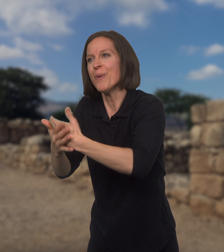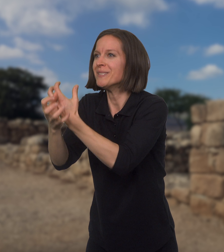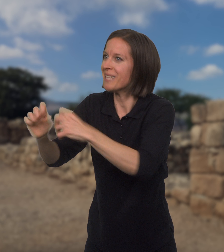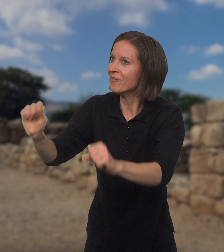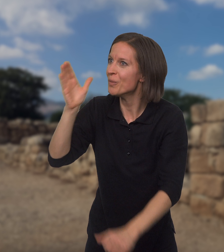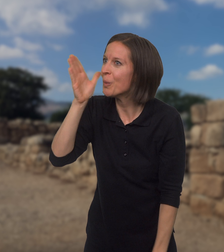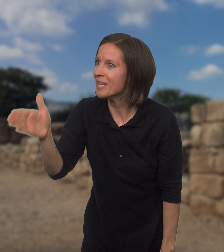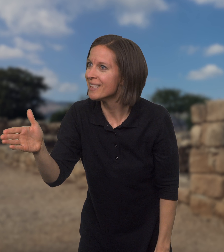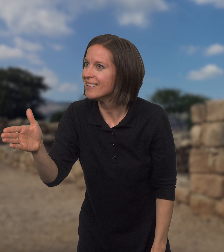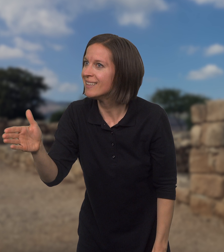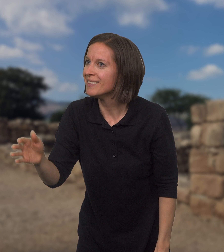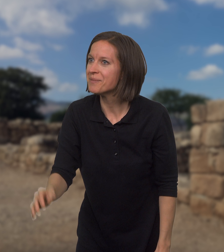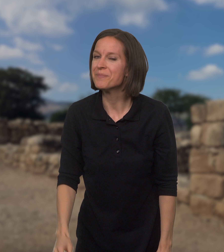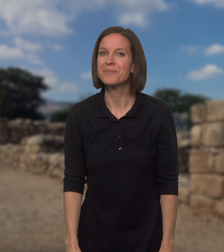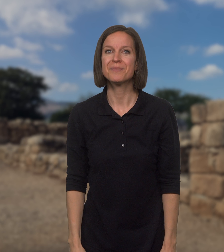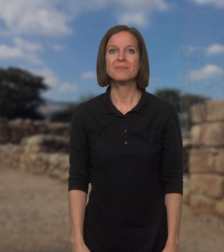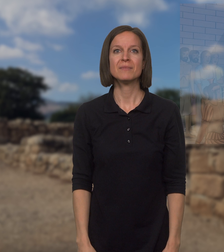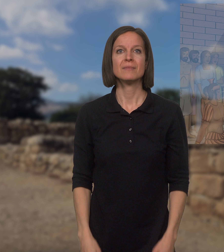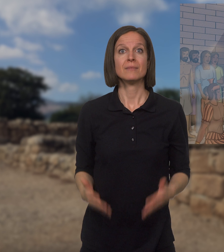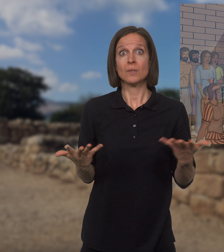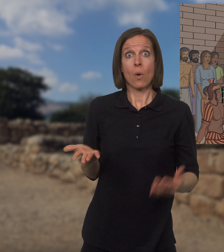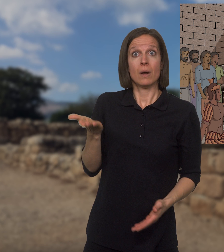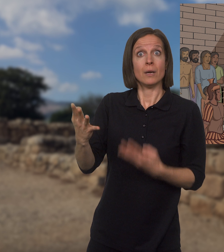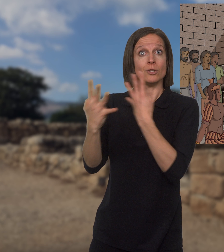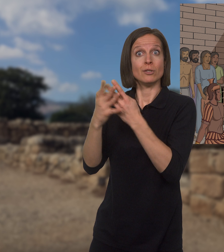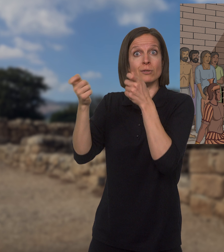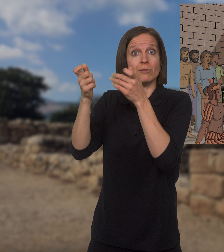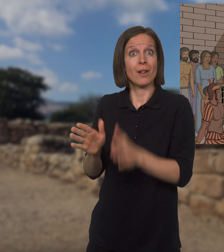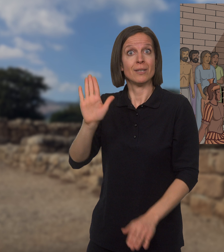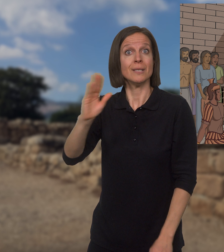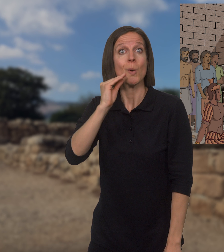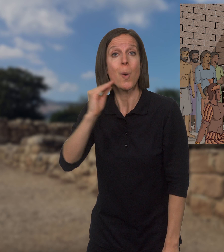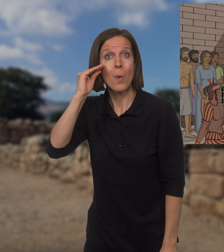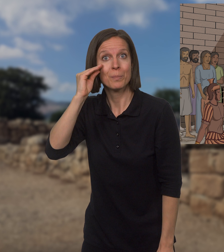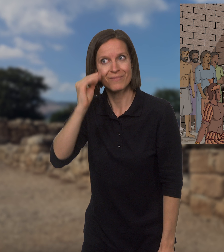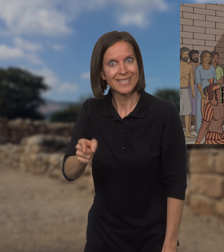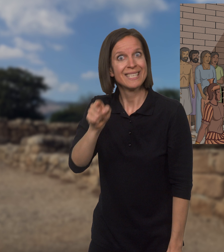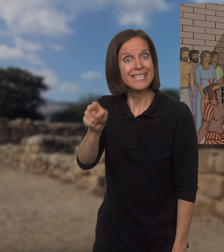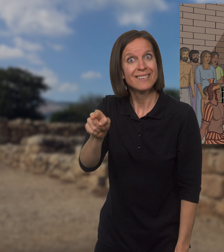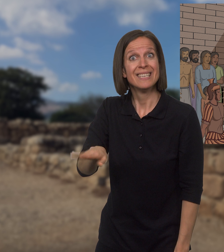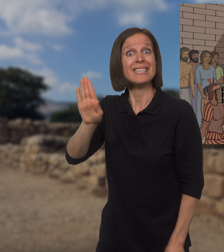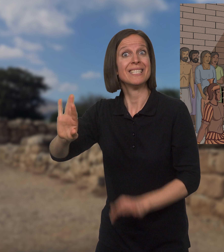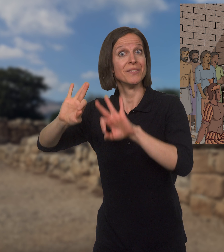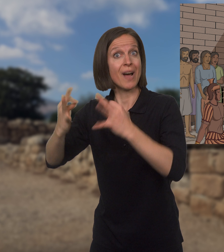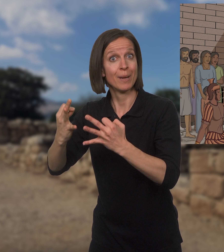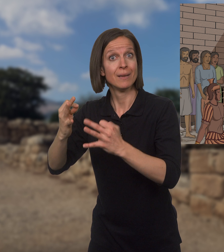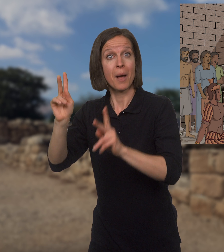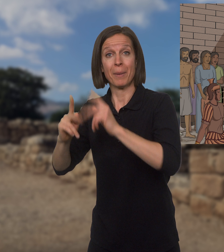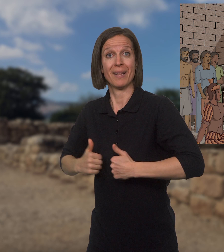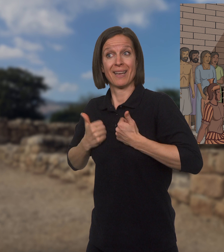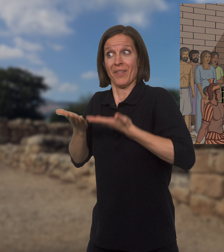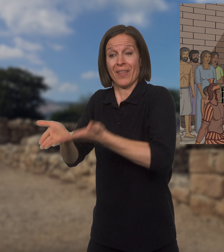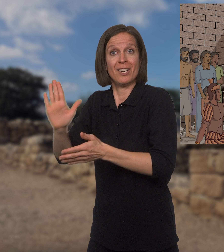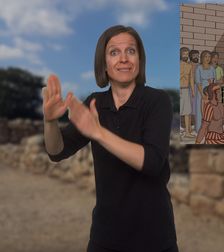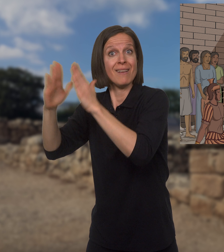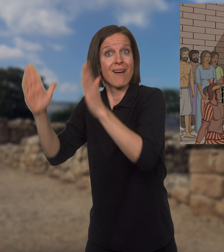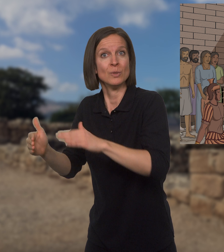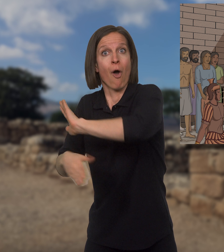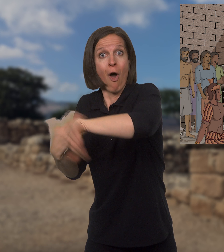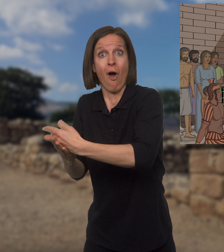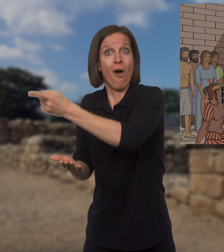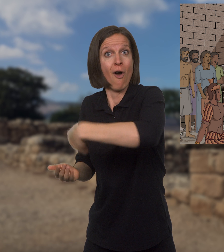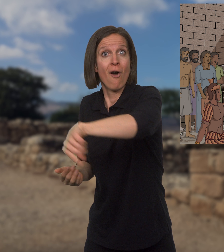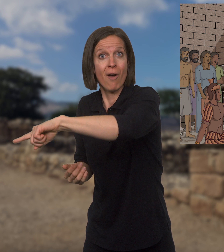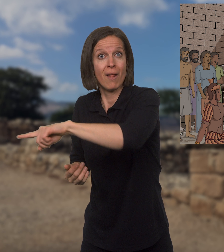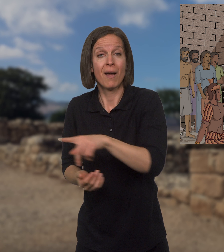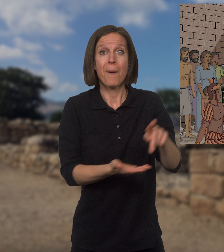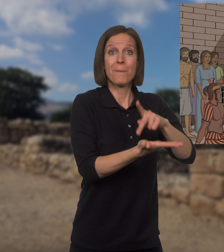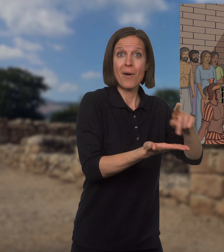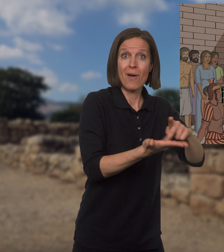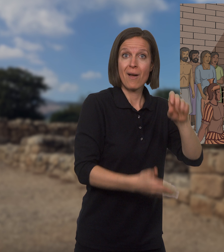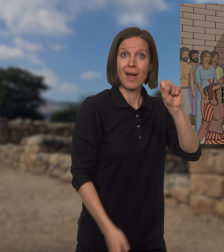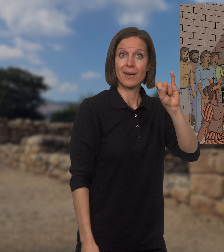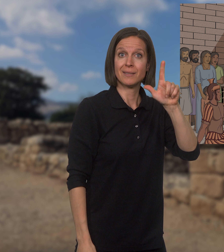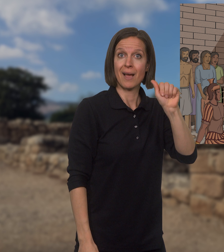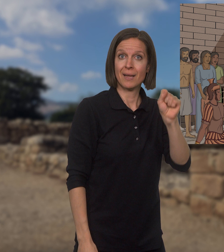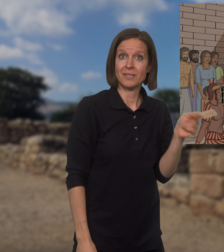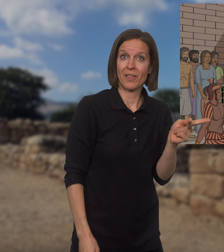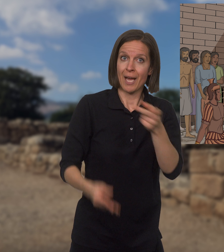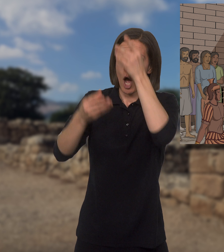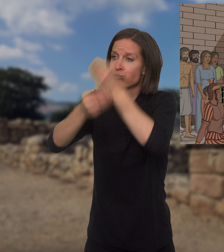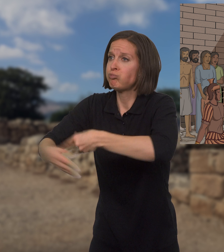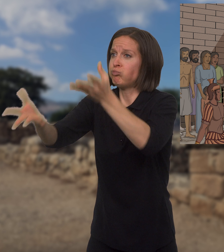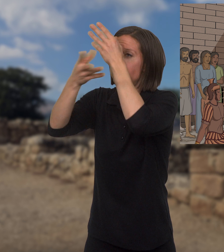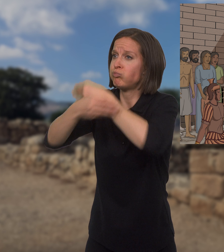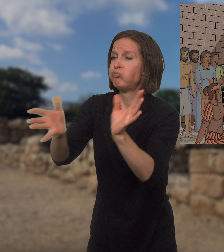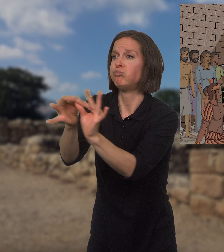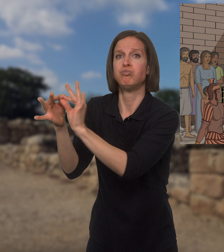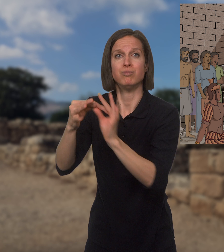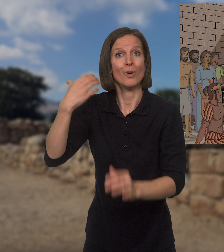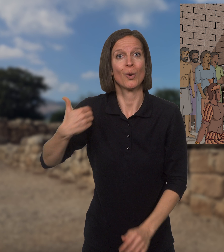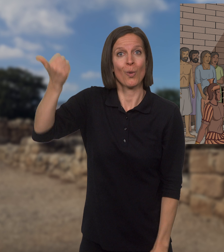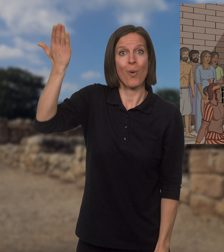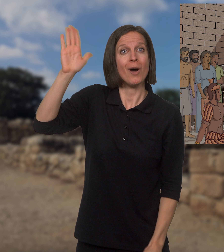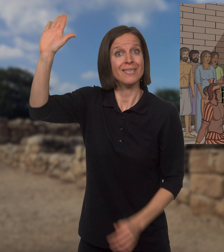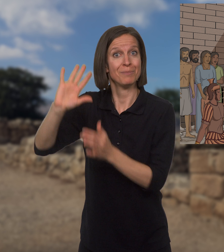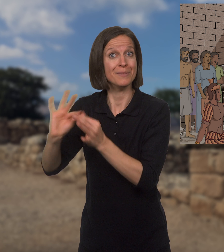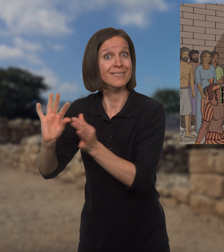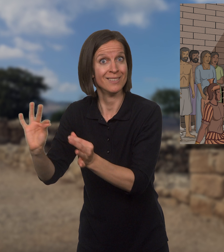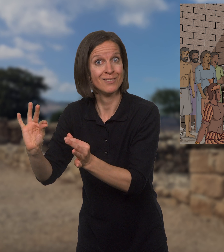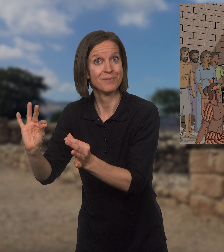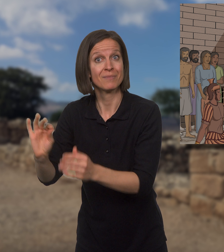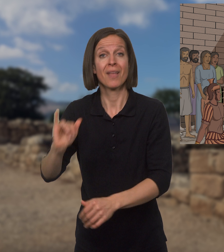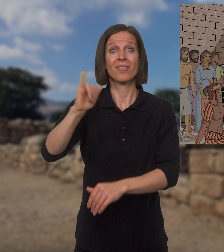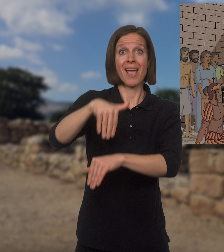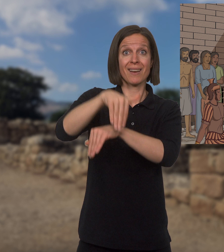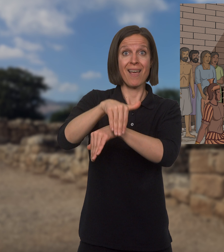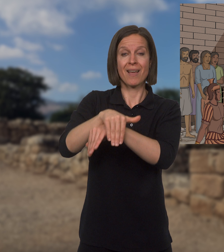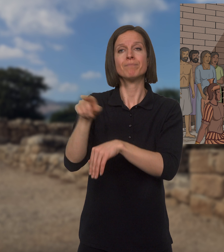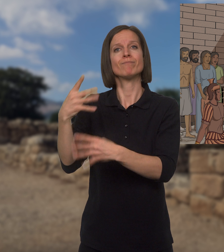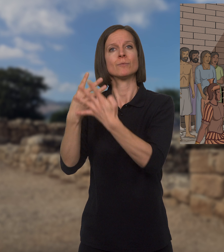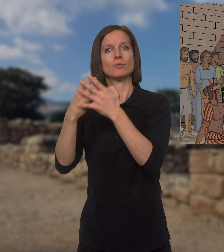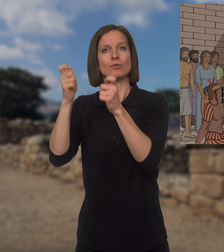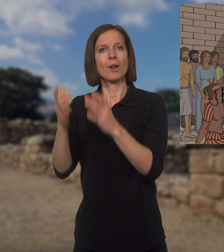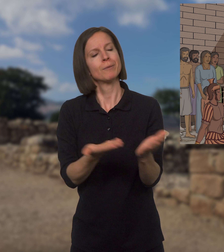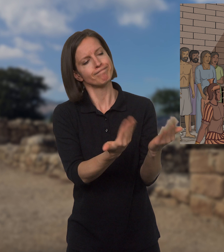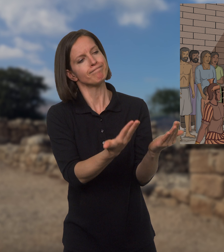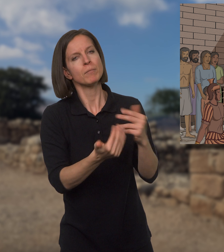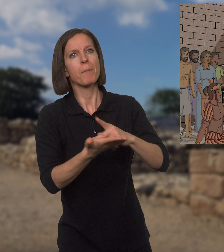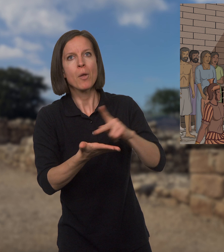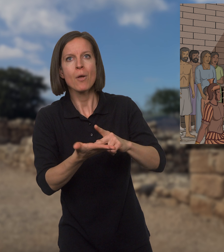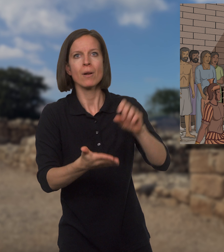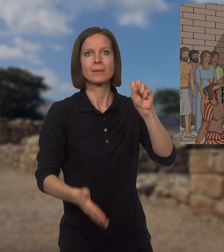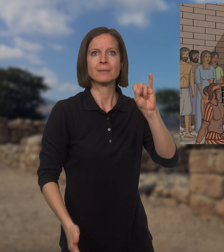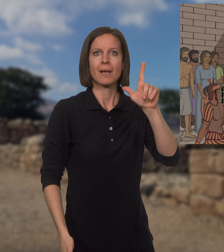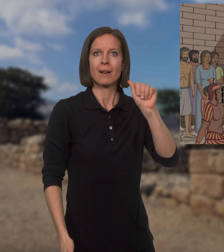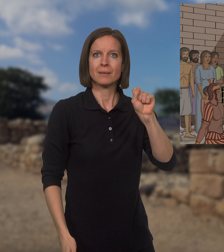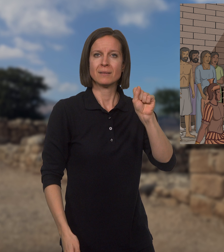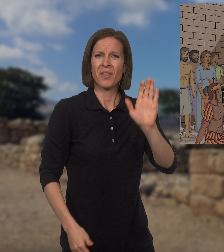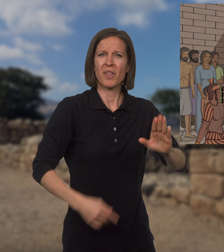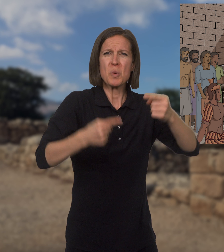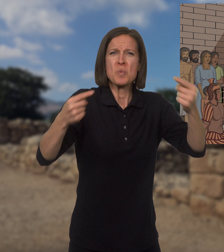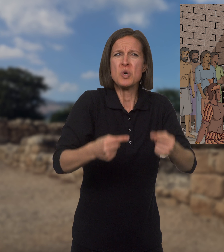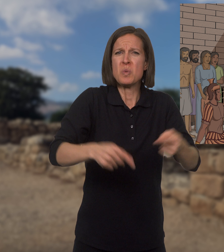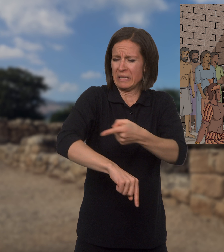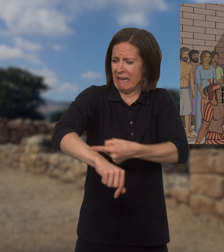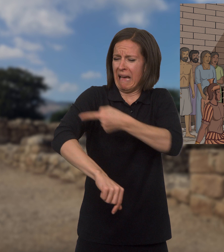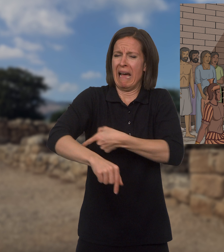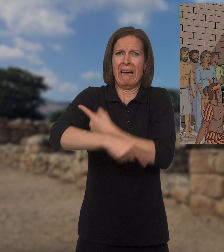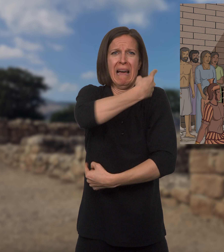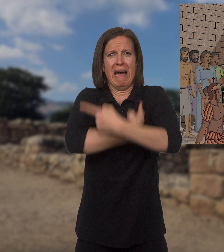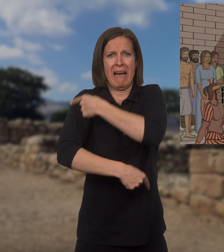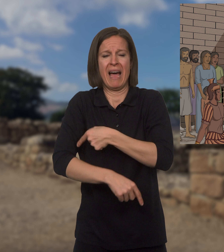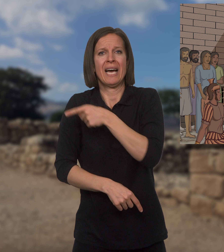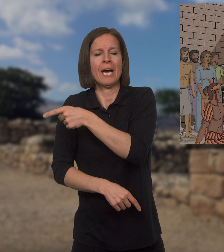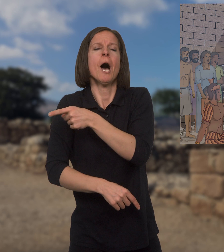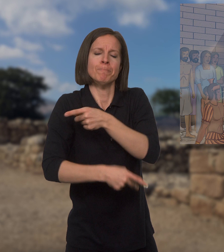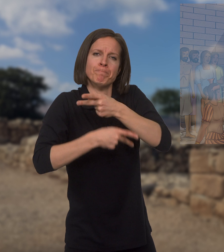Then Paul and Silas spoke the word of the Lord to him and to everyone in his house.